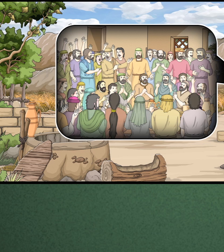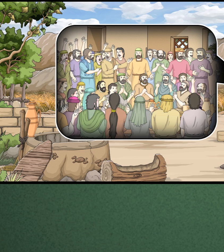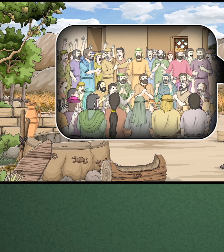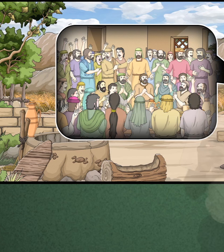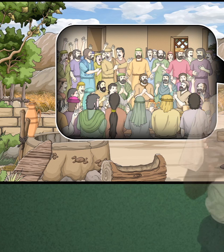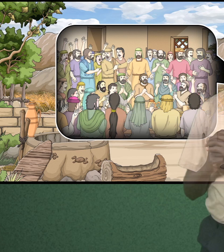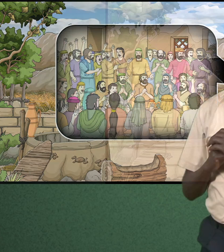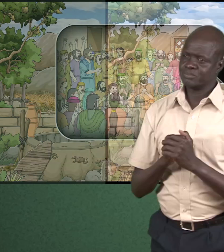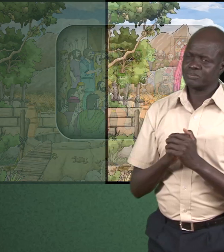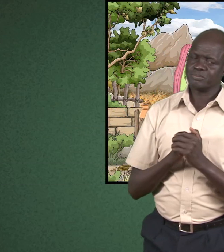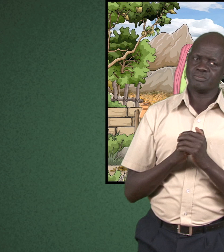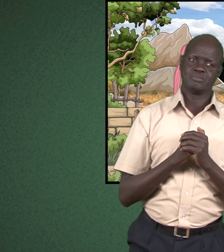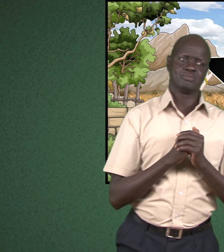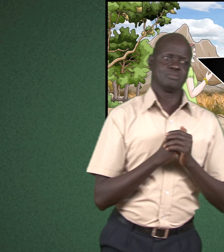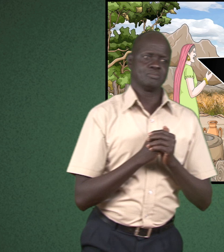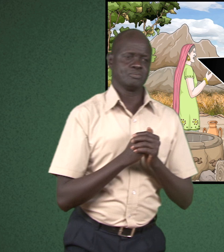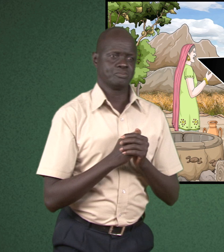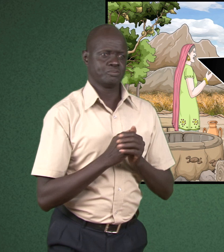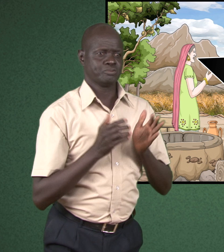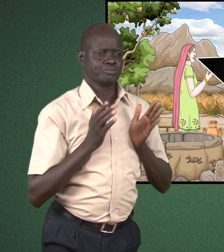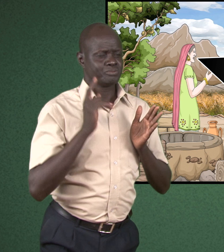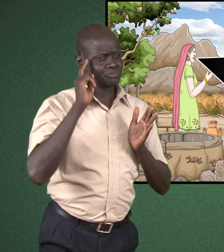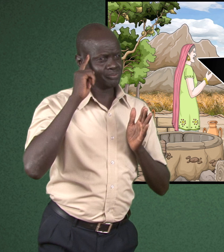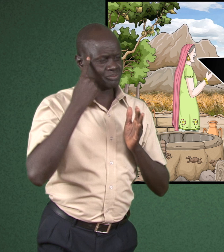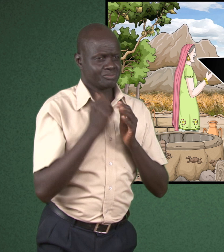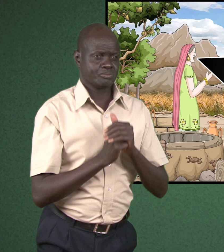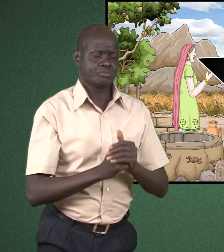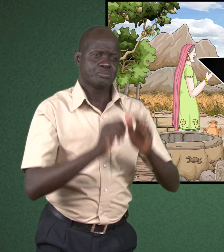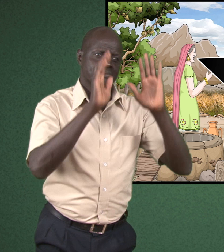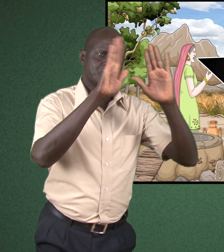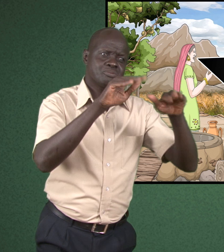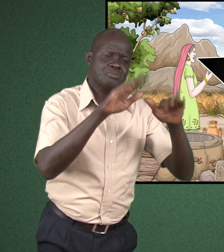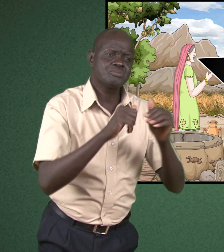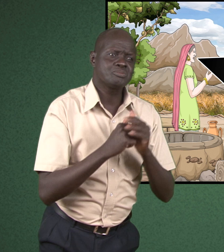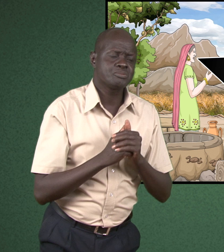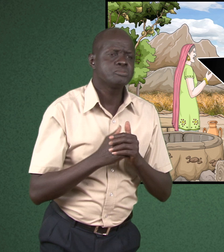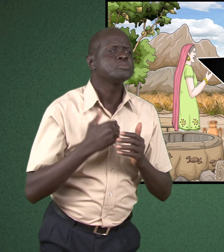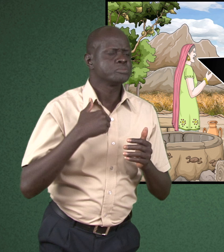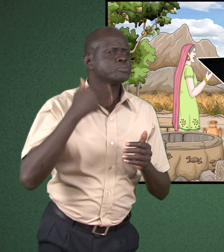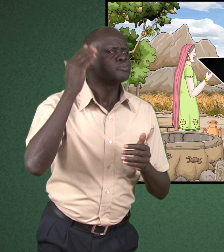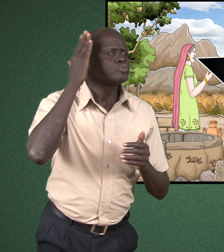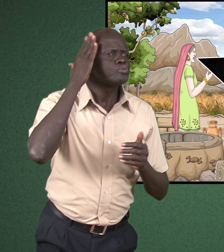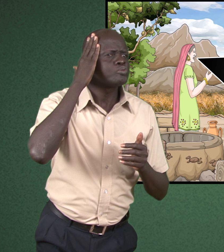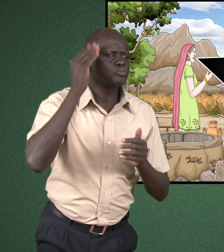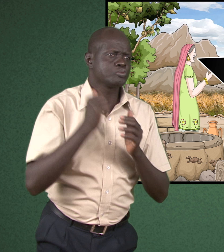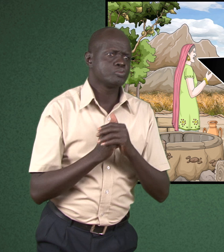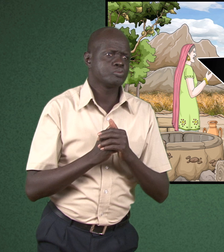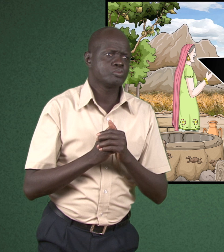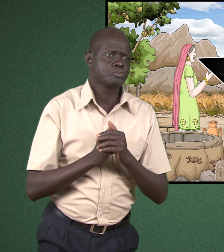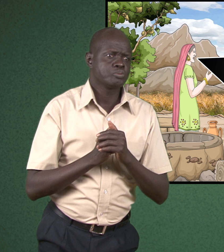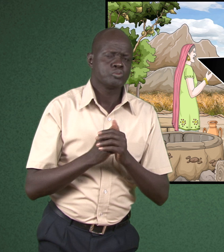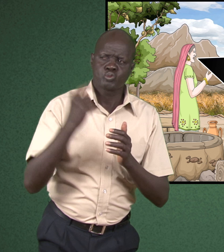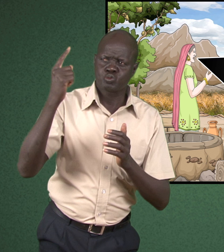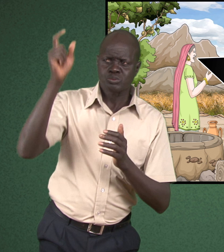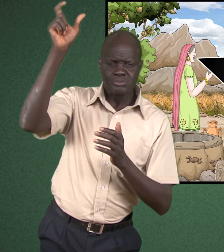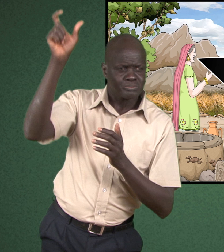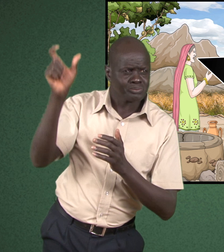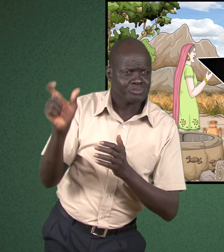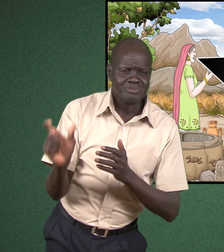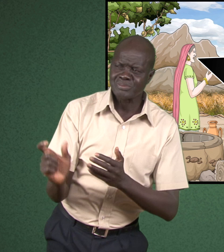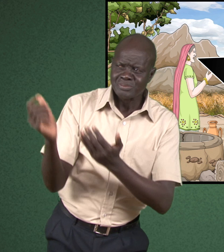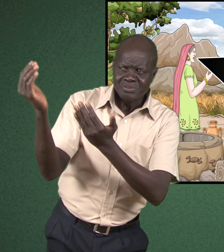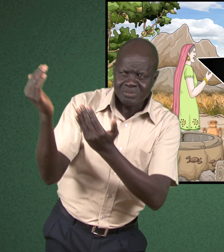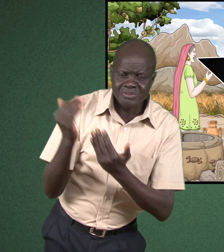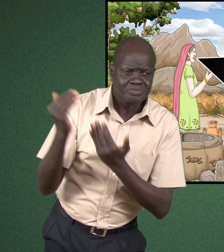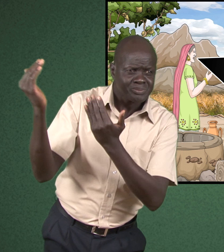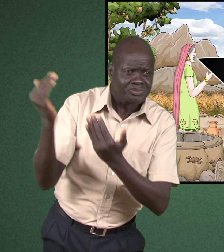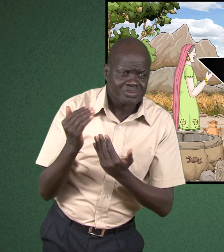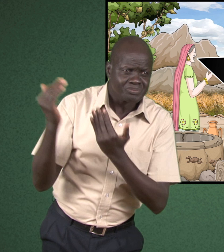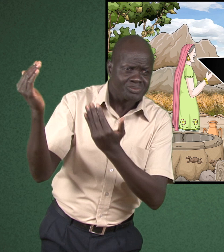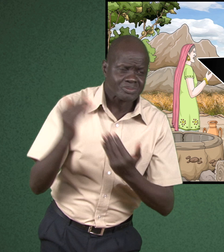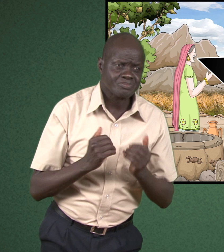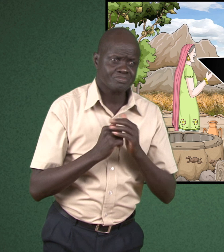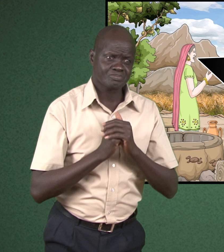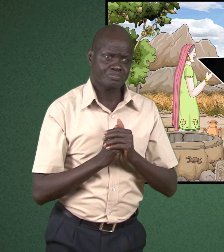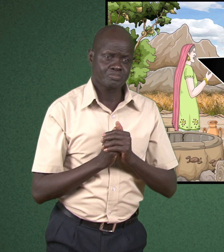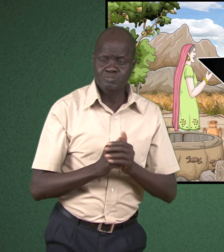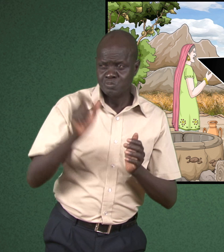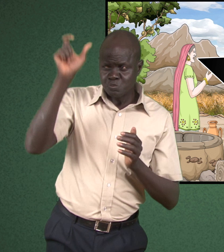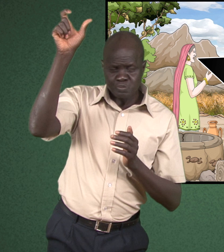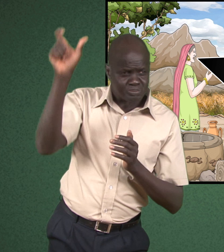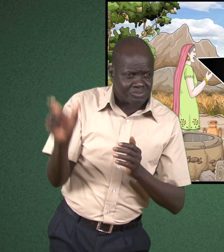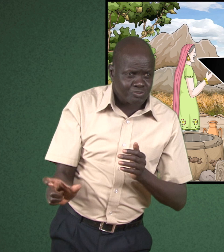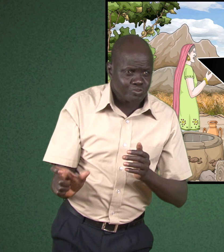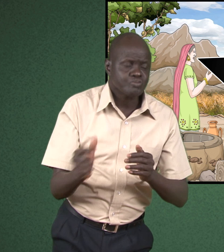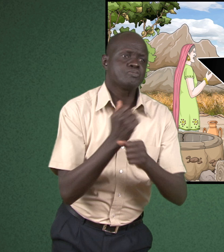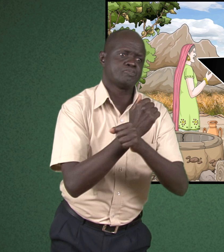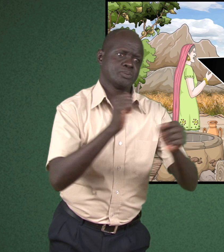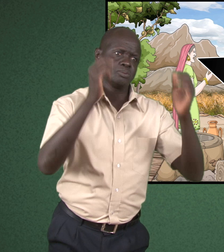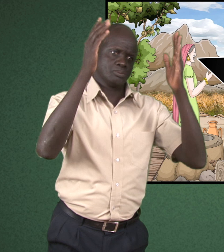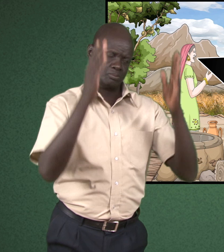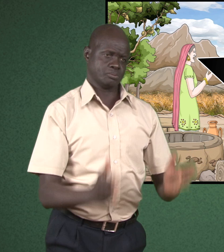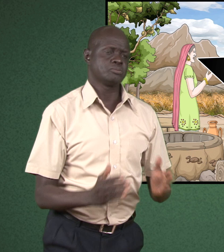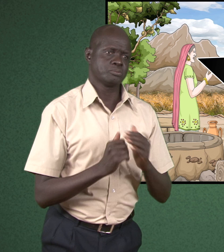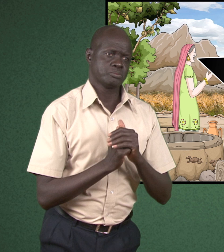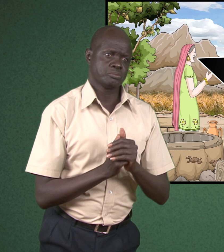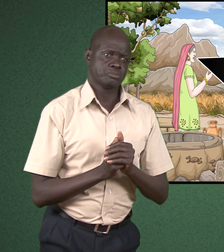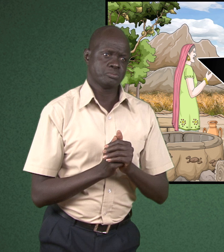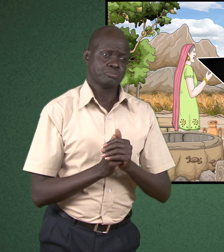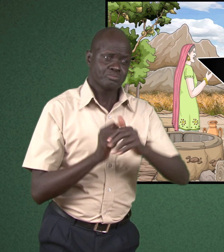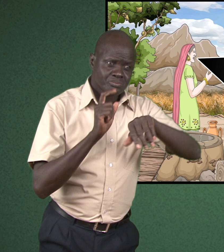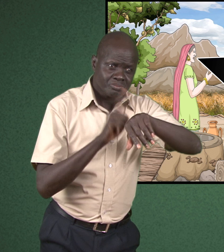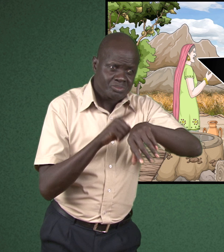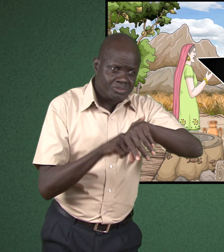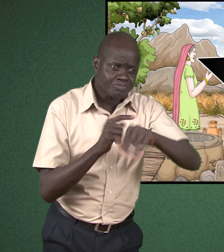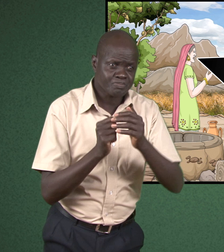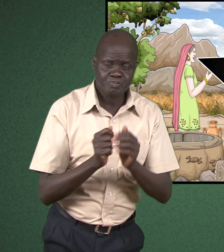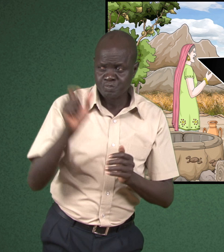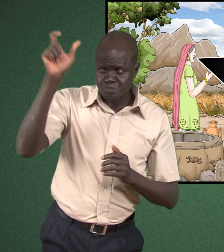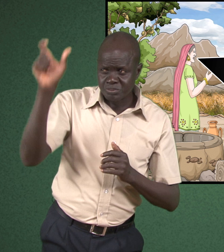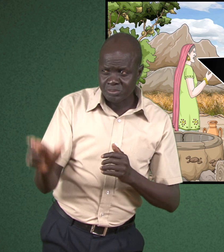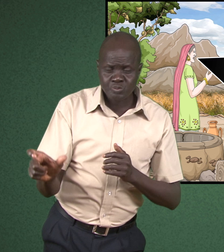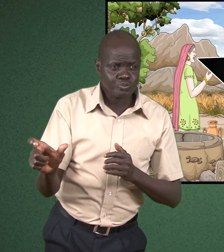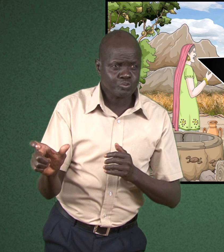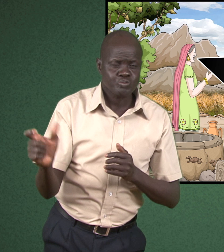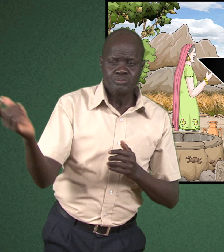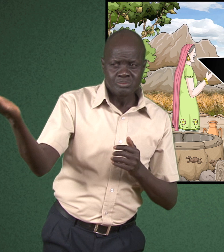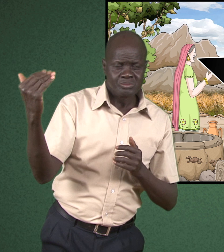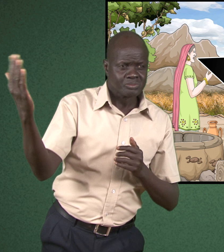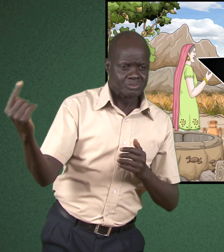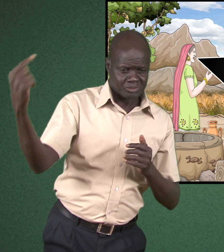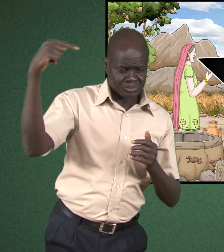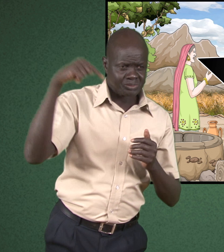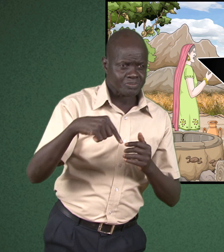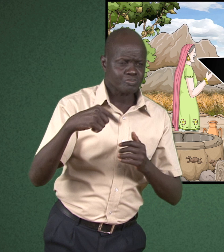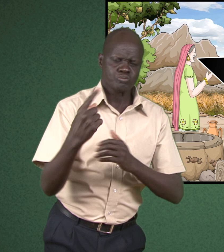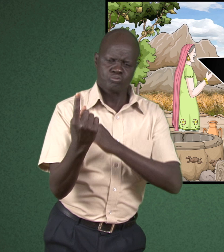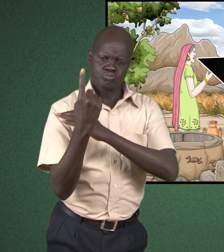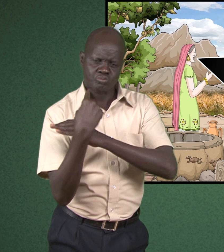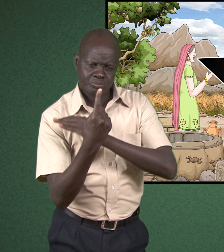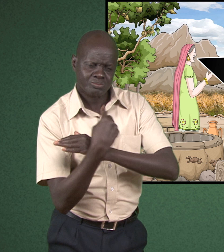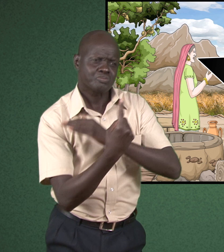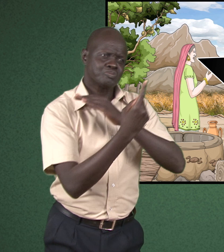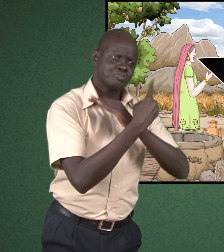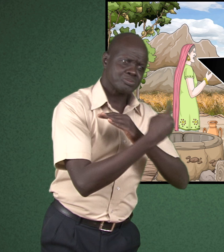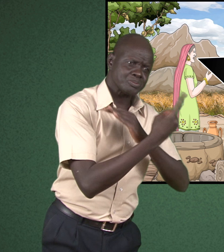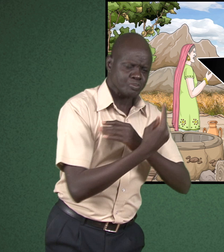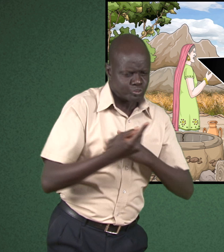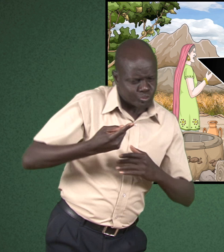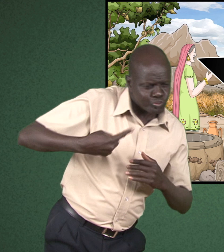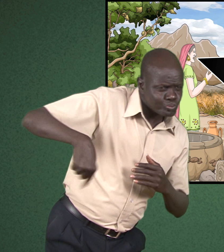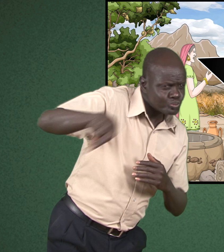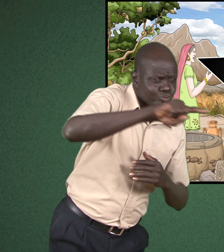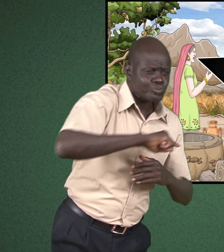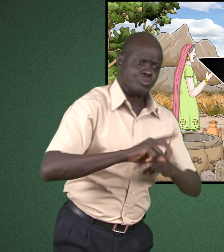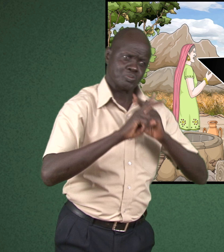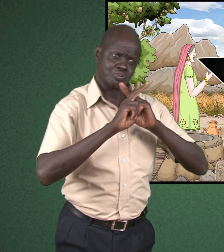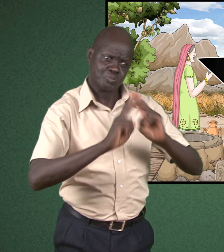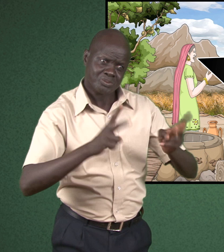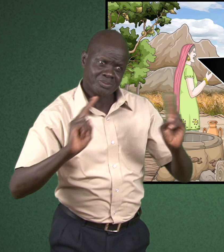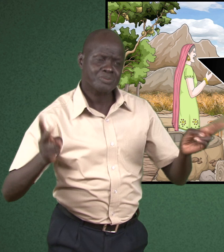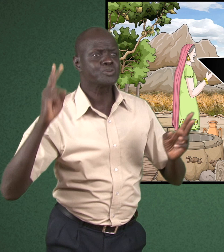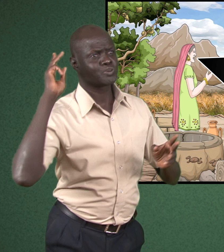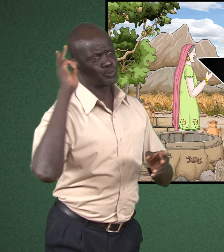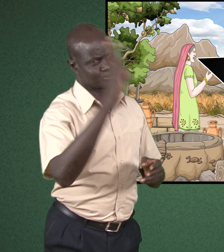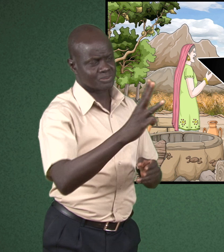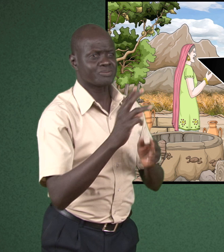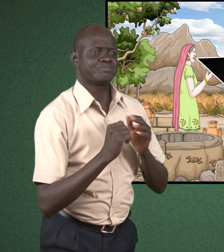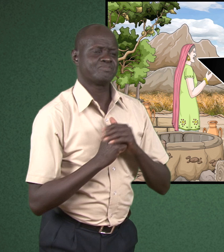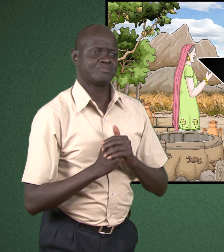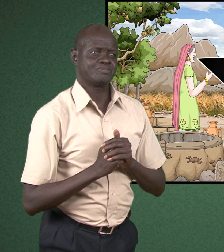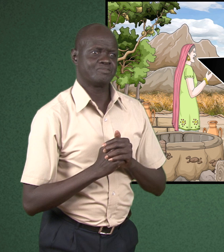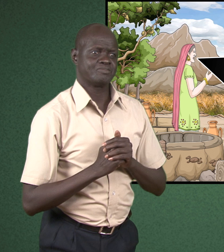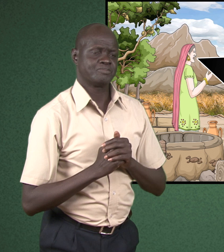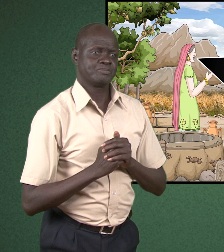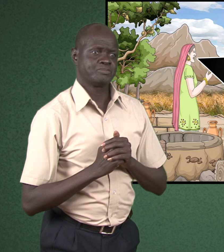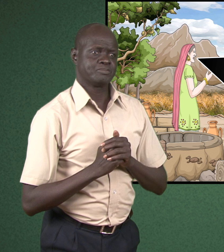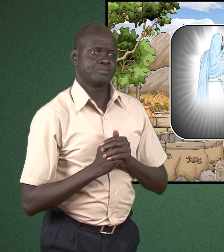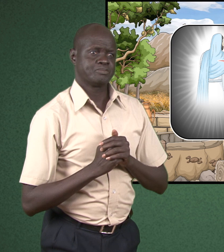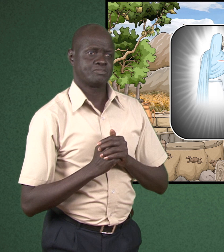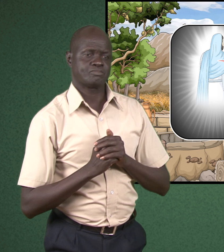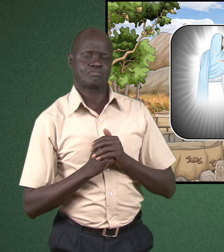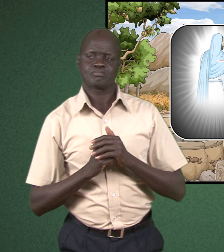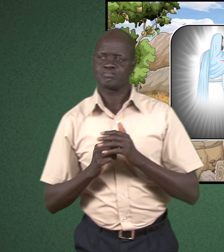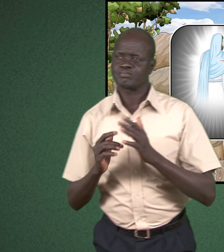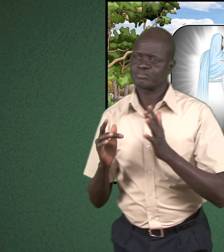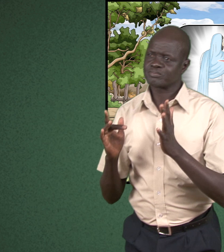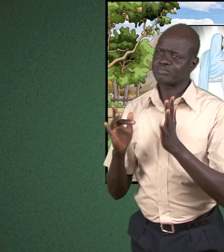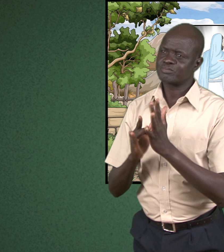The woman said, “I know that Messiah” (called Christ) “is coming. When He comes, He will explain everything to us.”